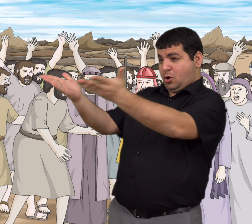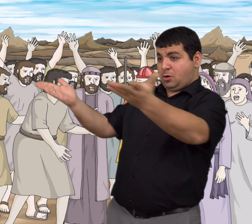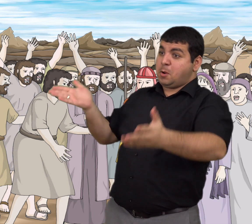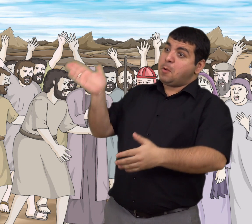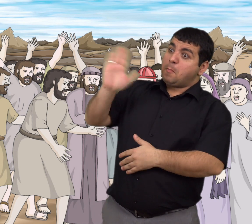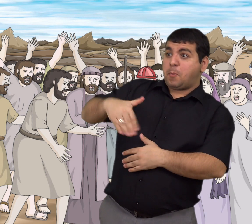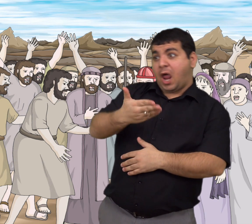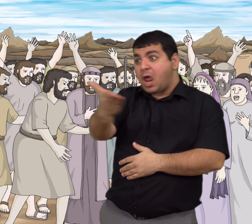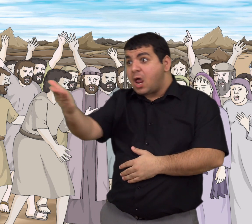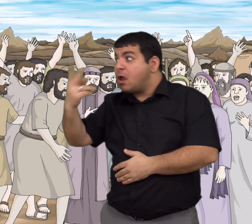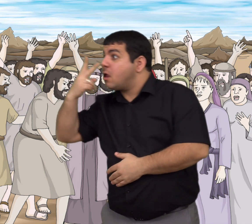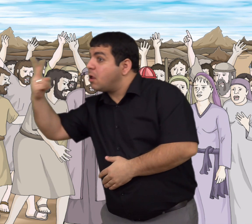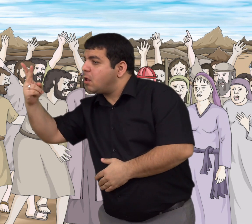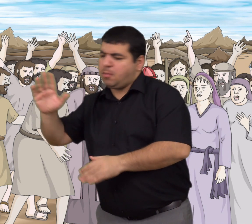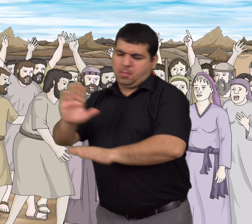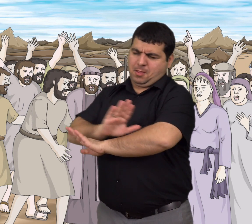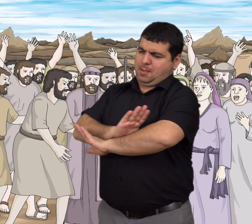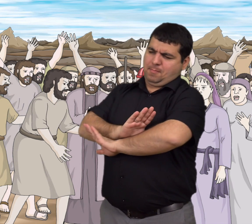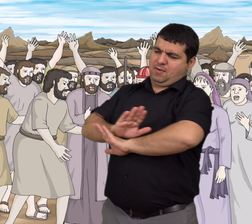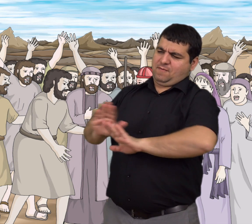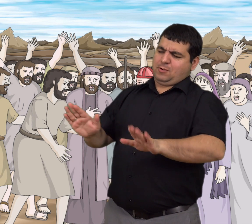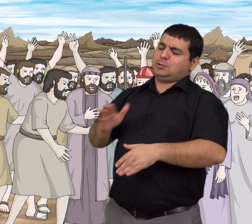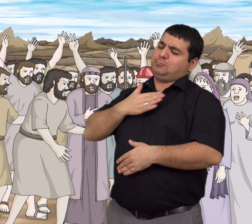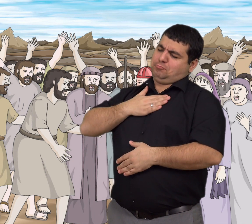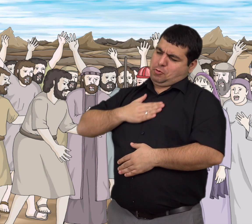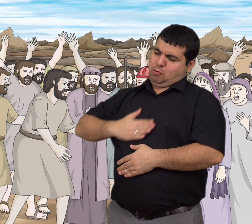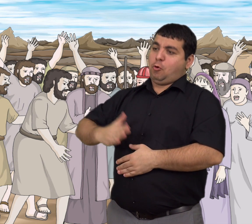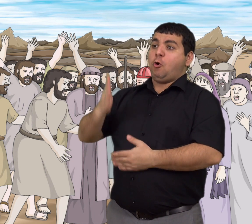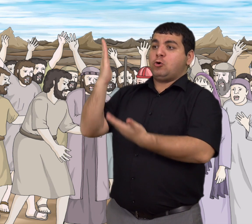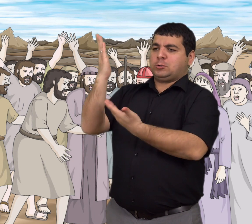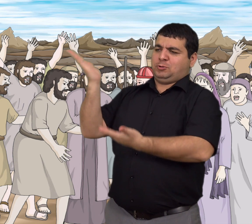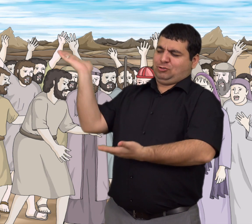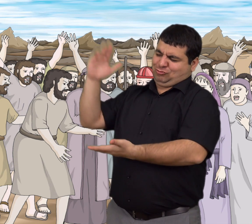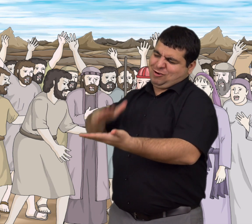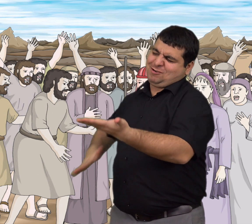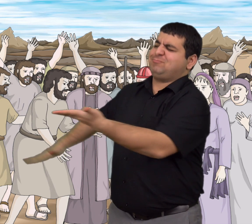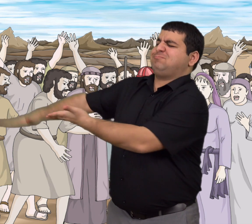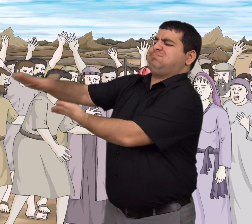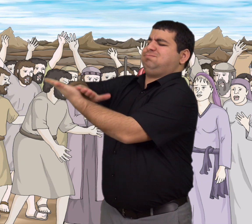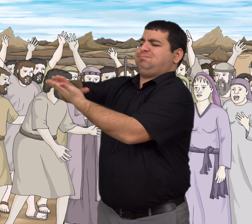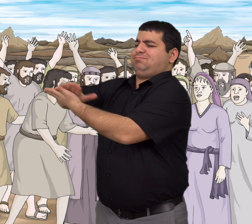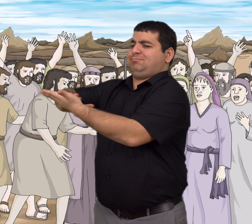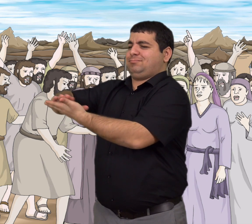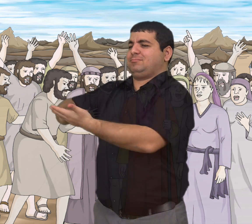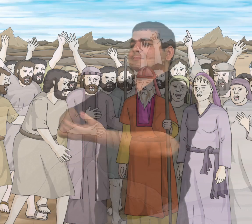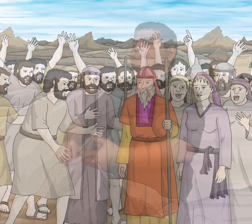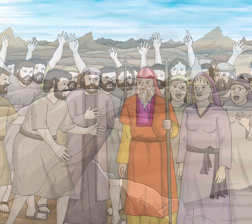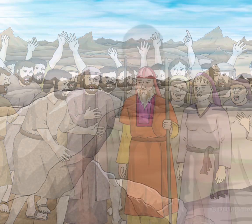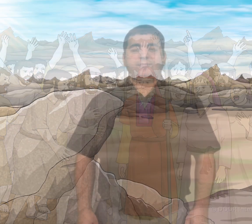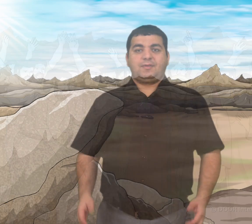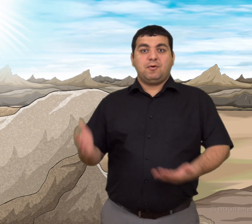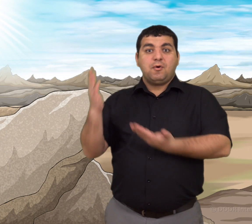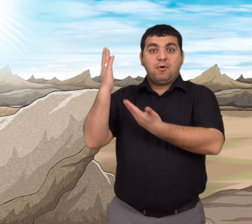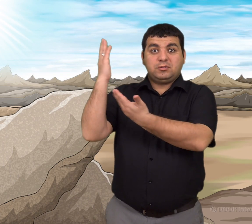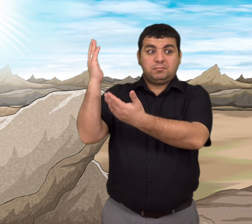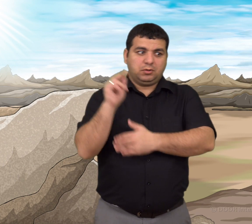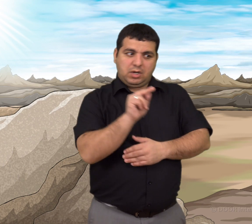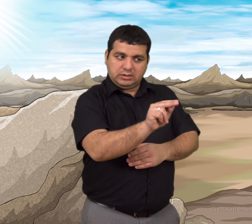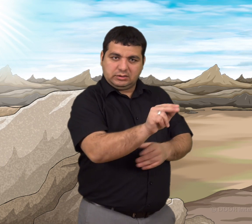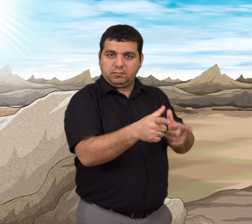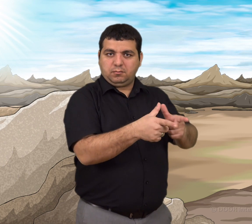The LORD will fight for you; you need only to be still.”